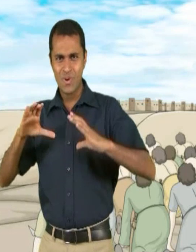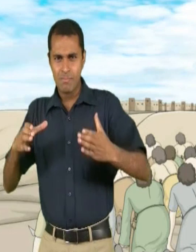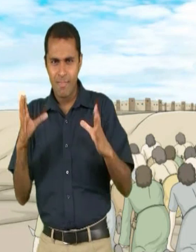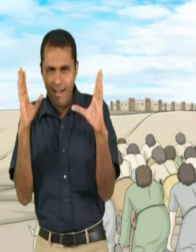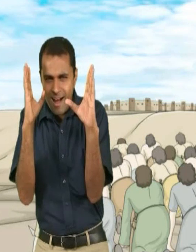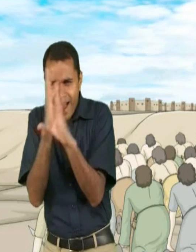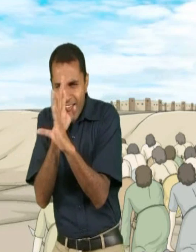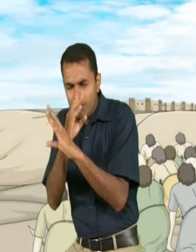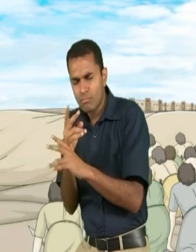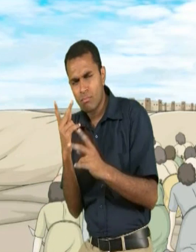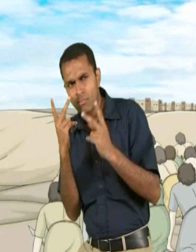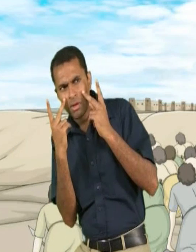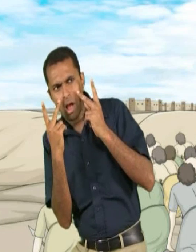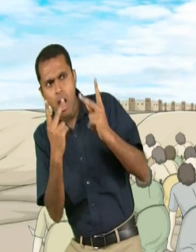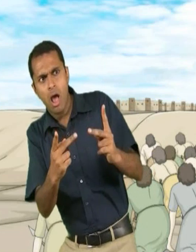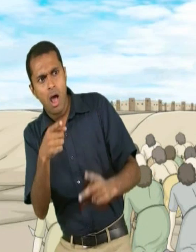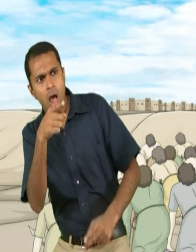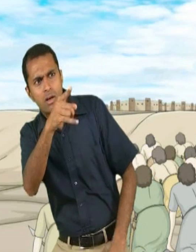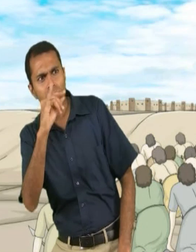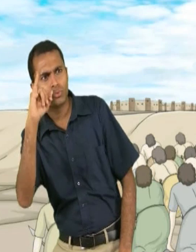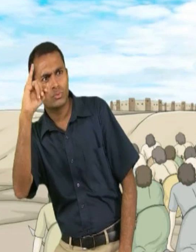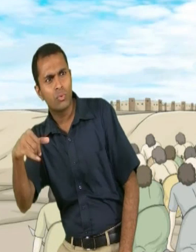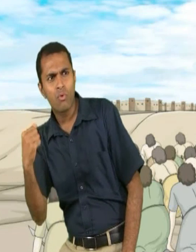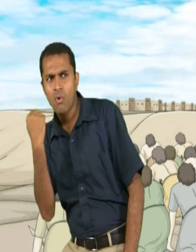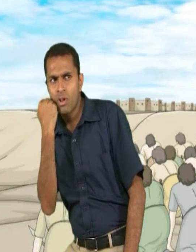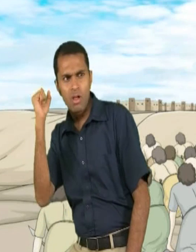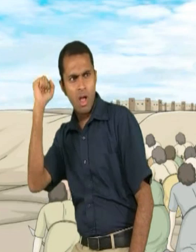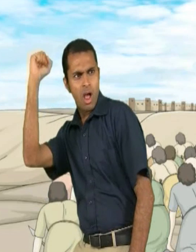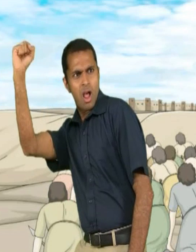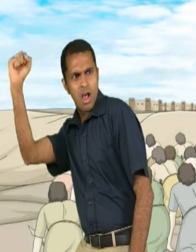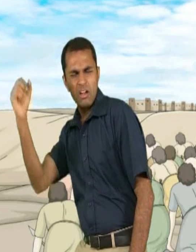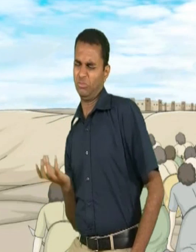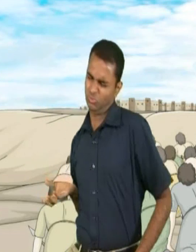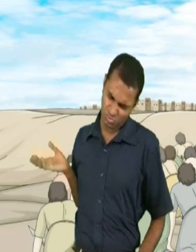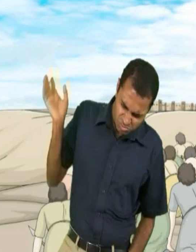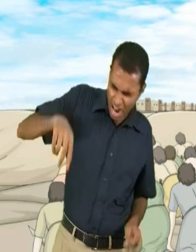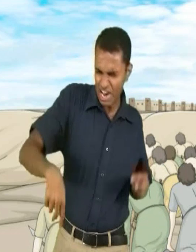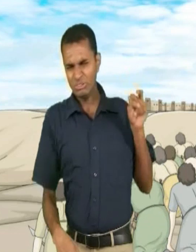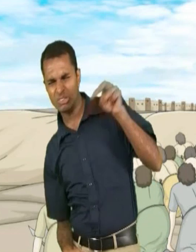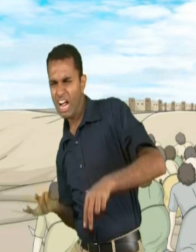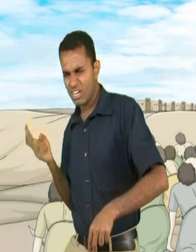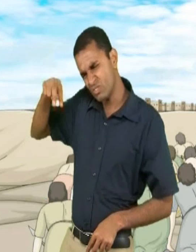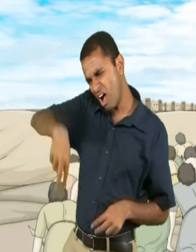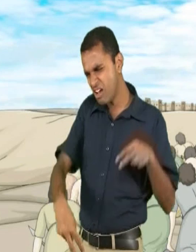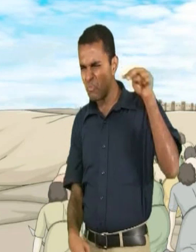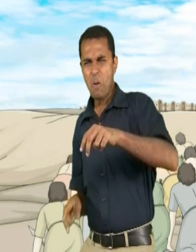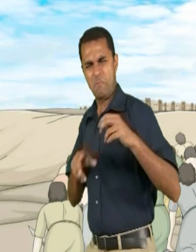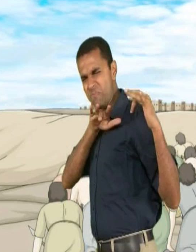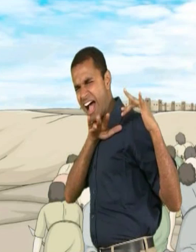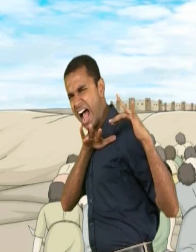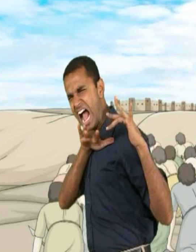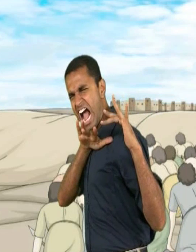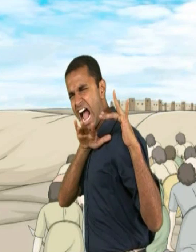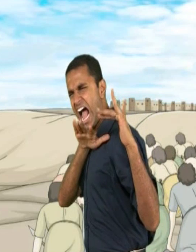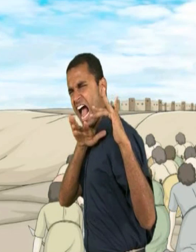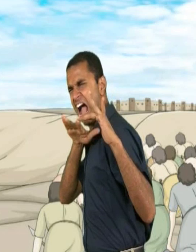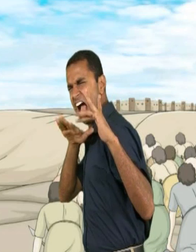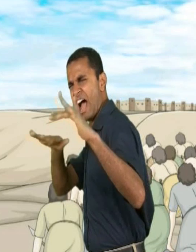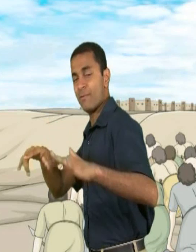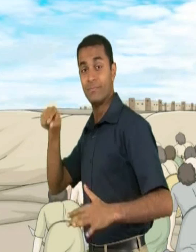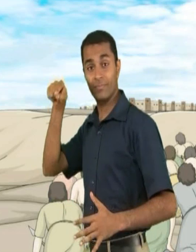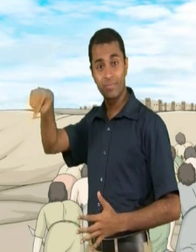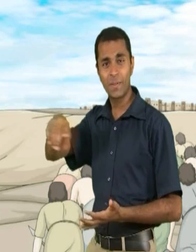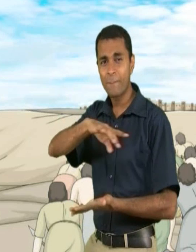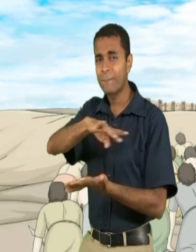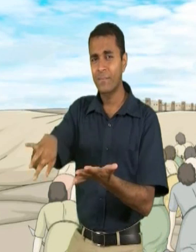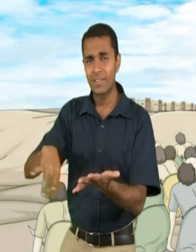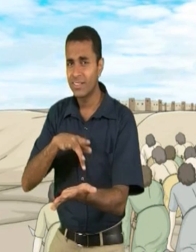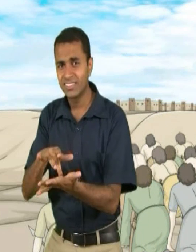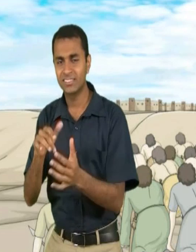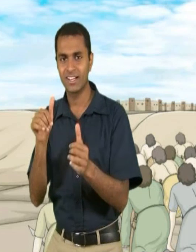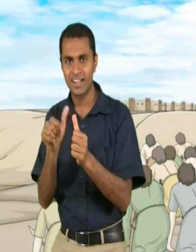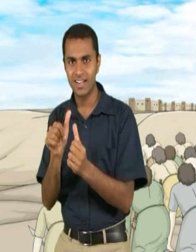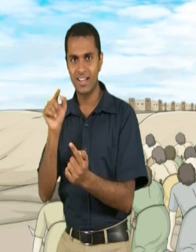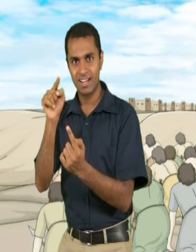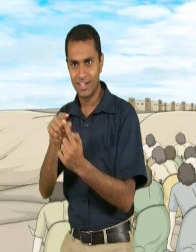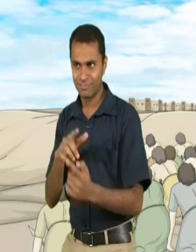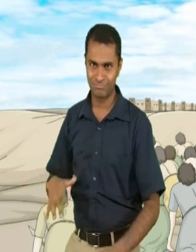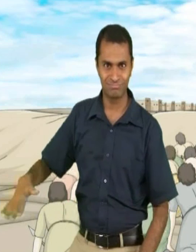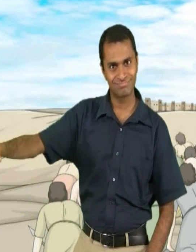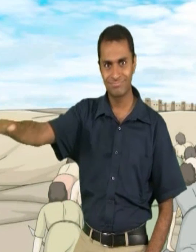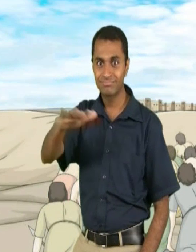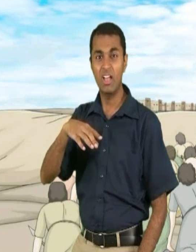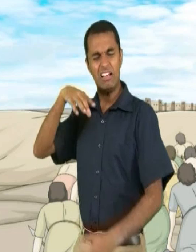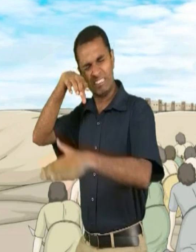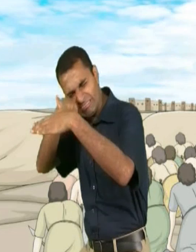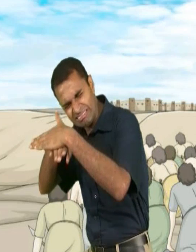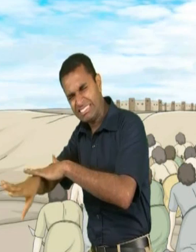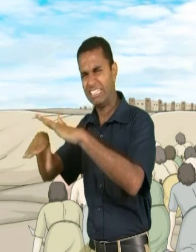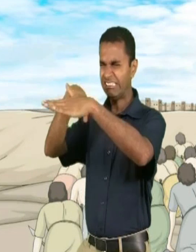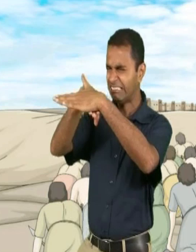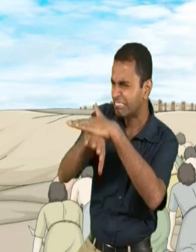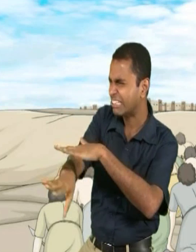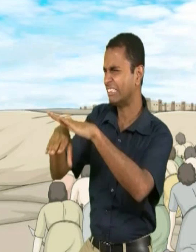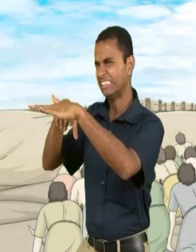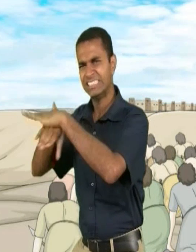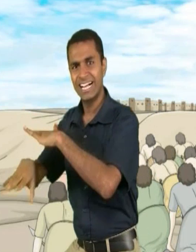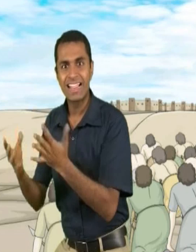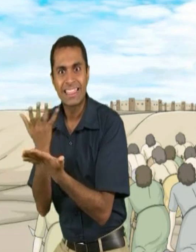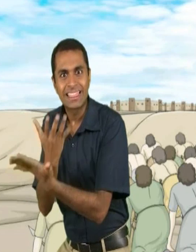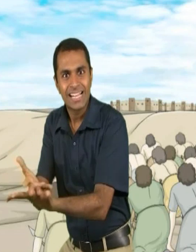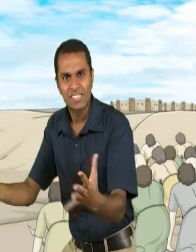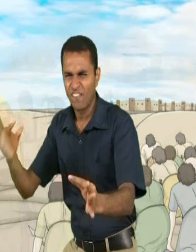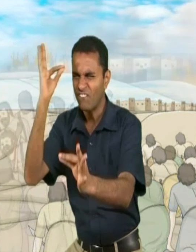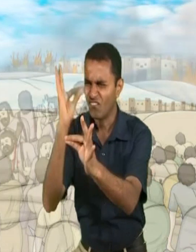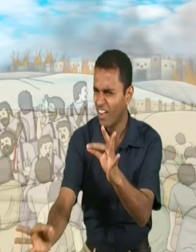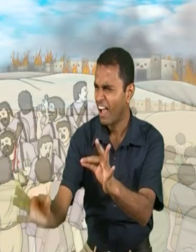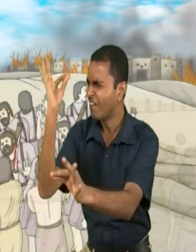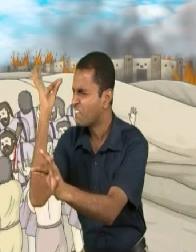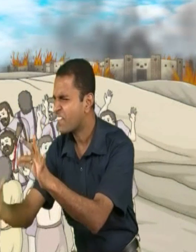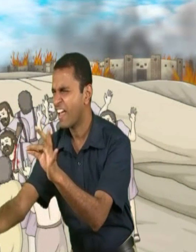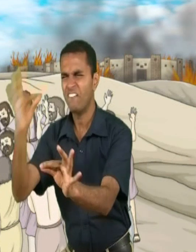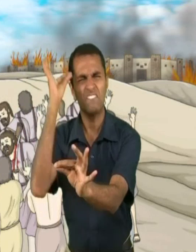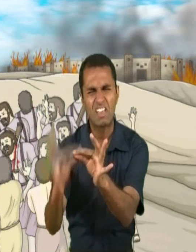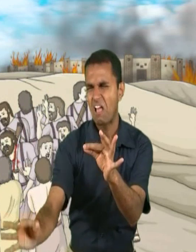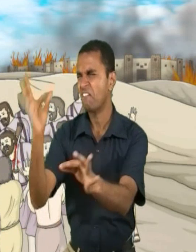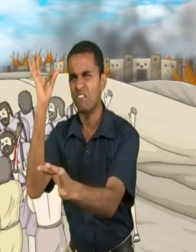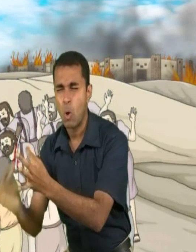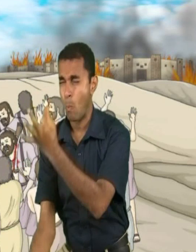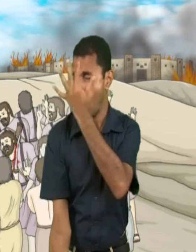They rushed forward, entered the city, captured it, and immediately set it on fire.